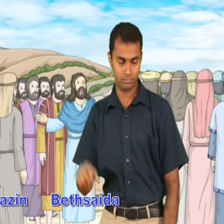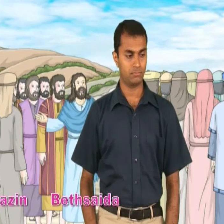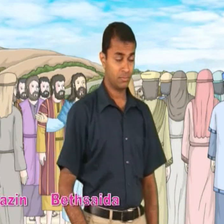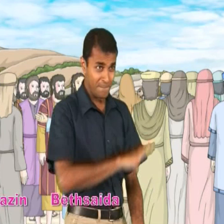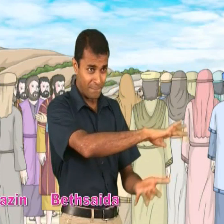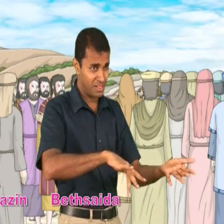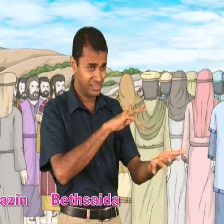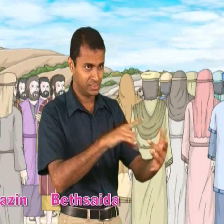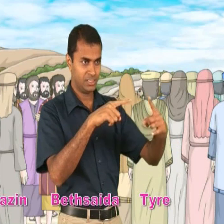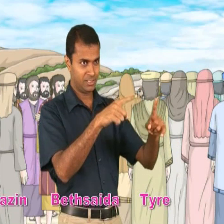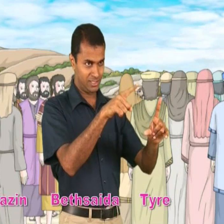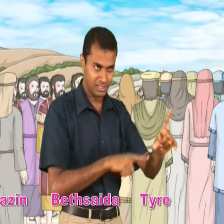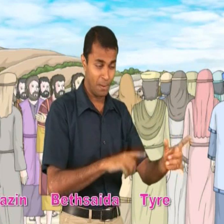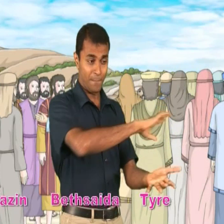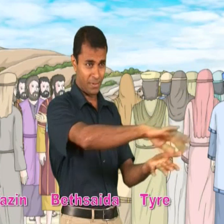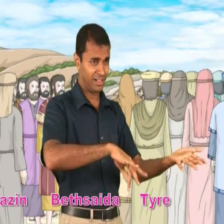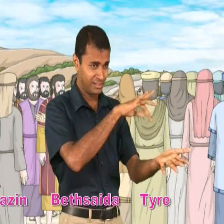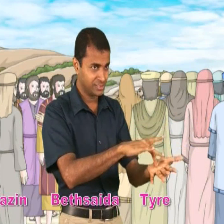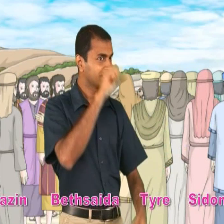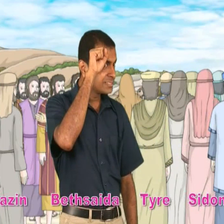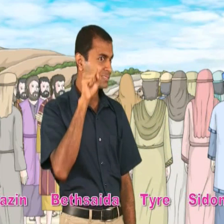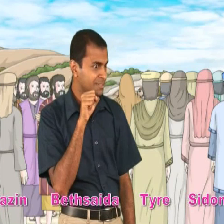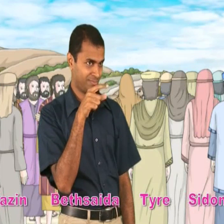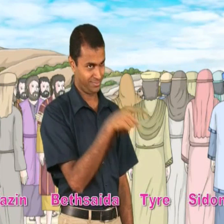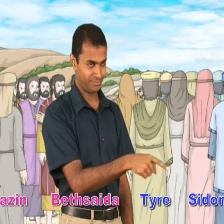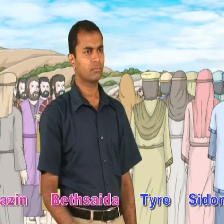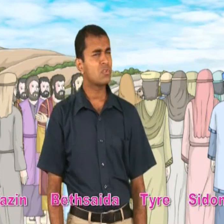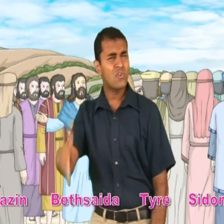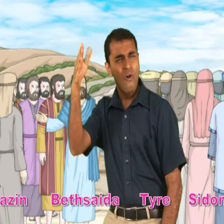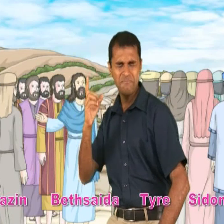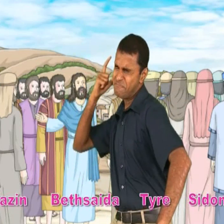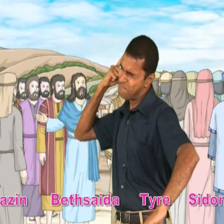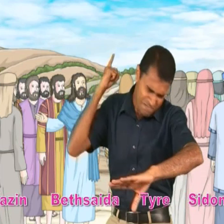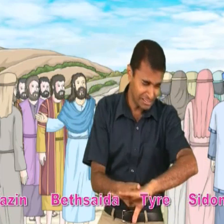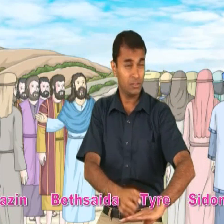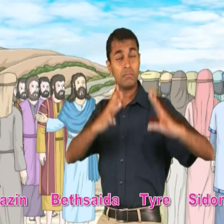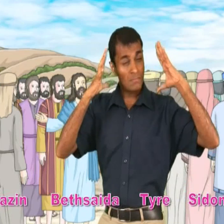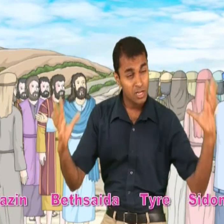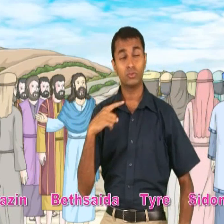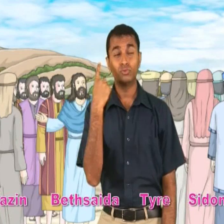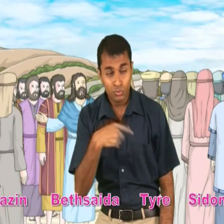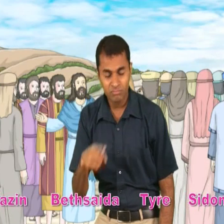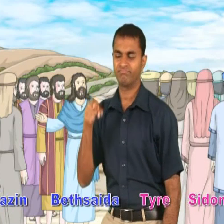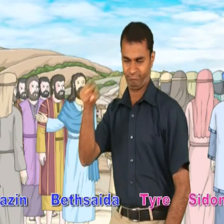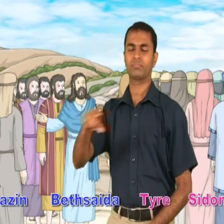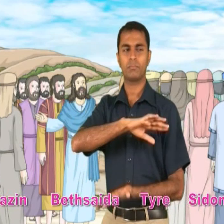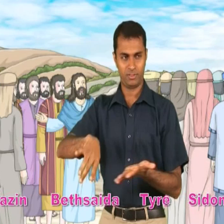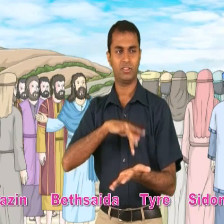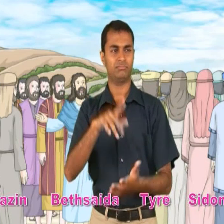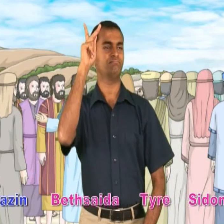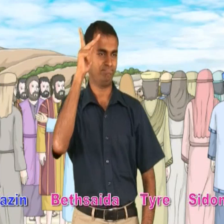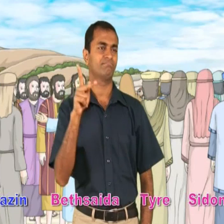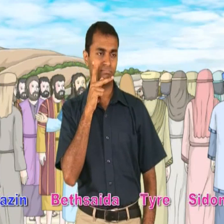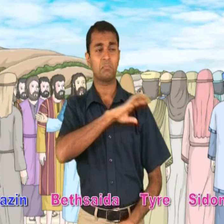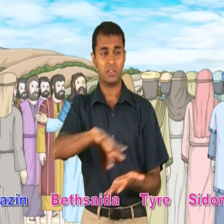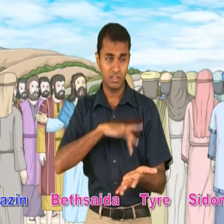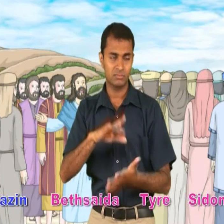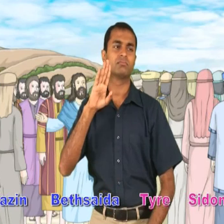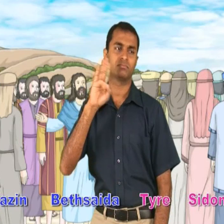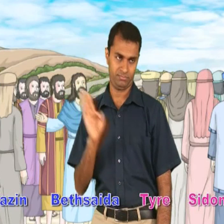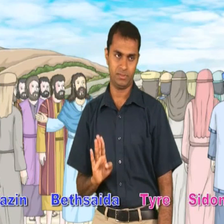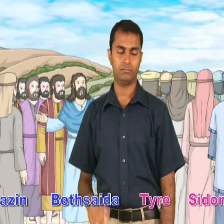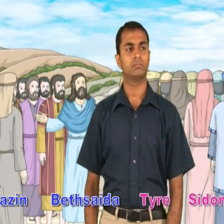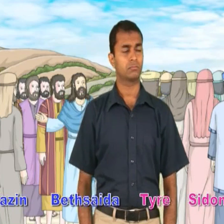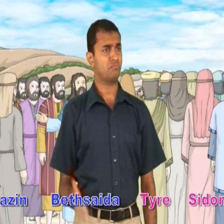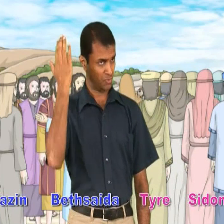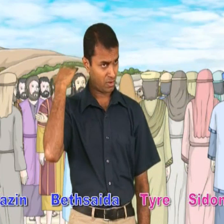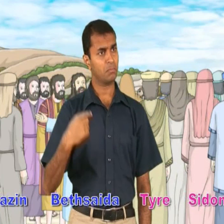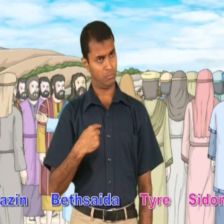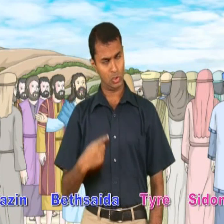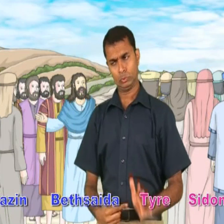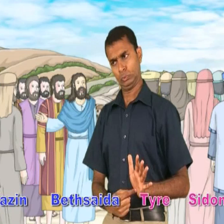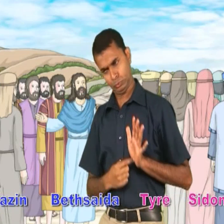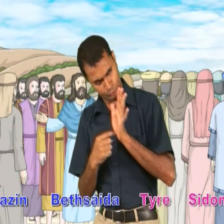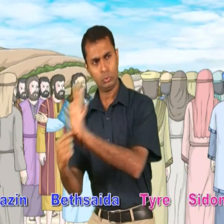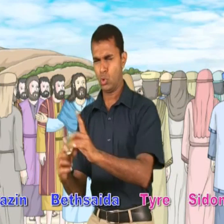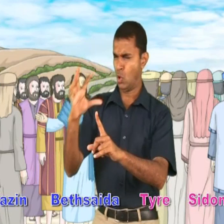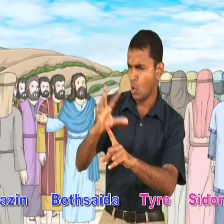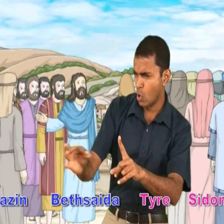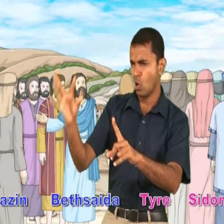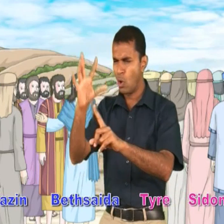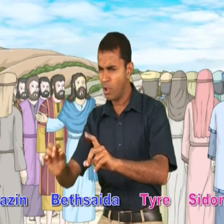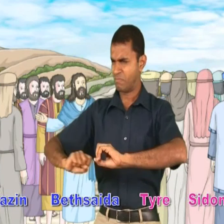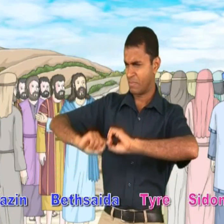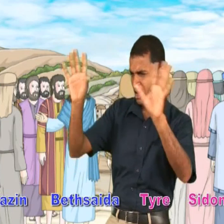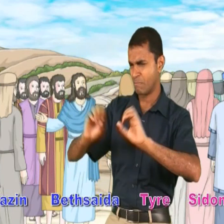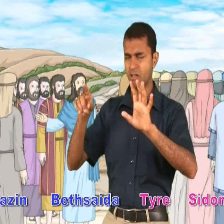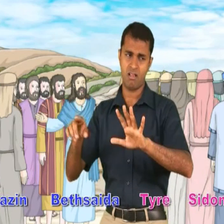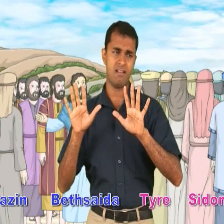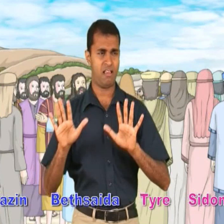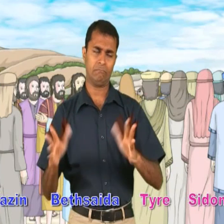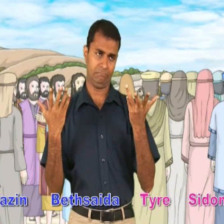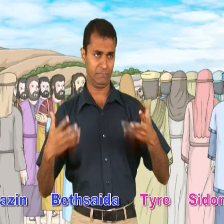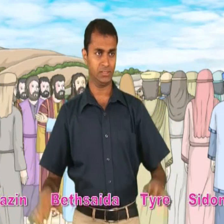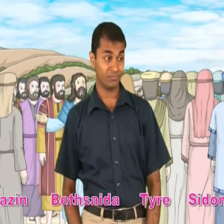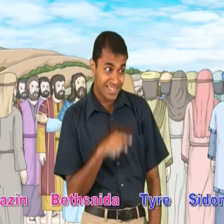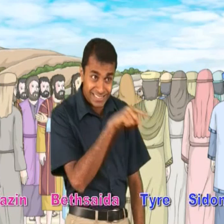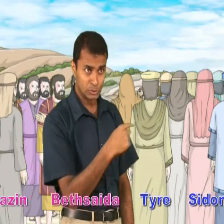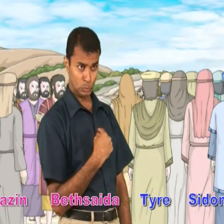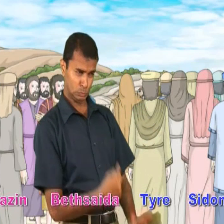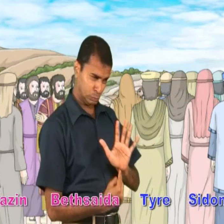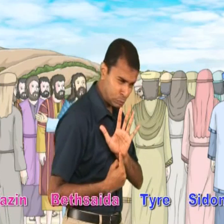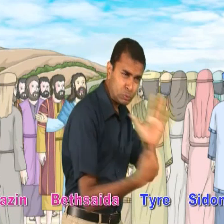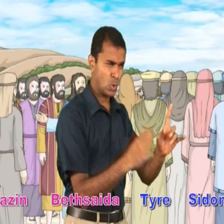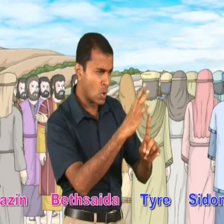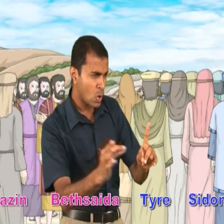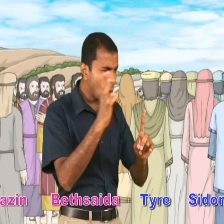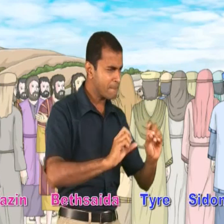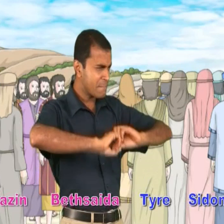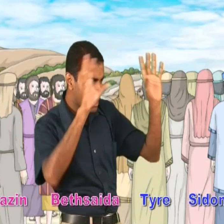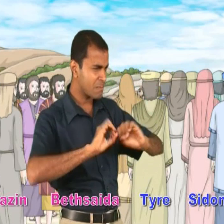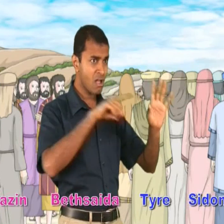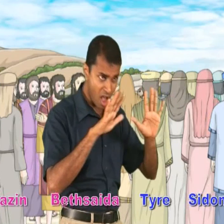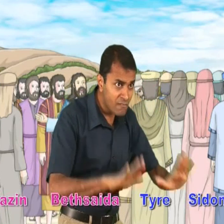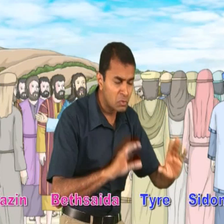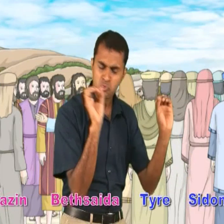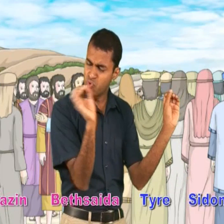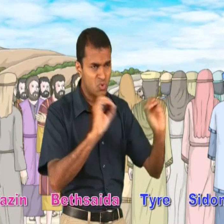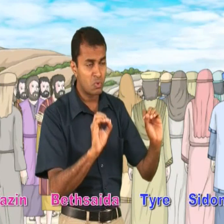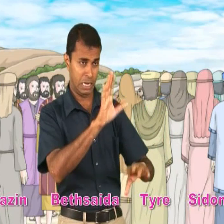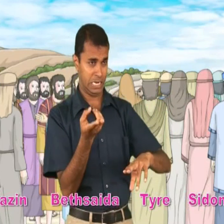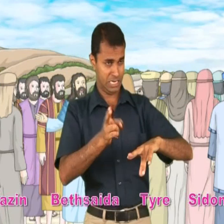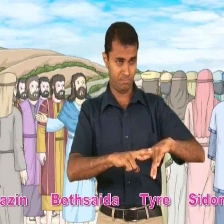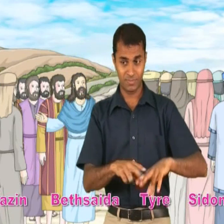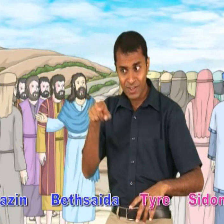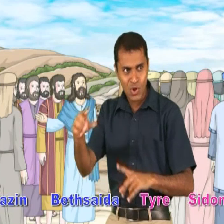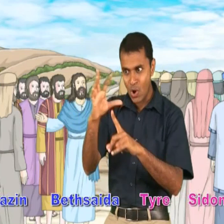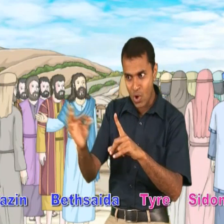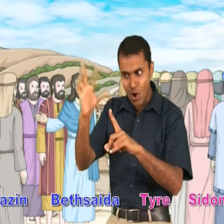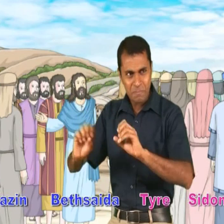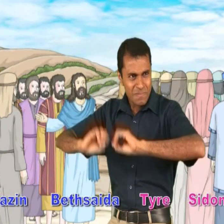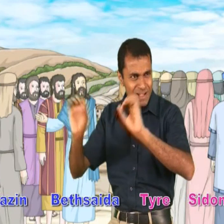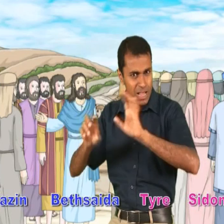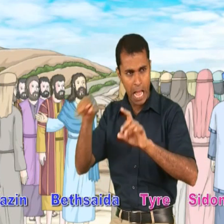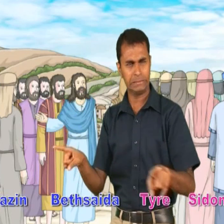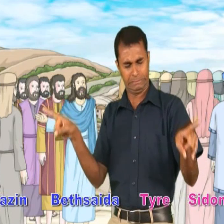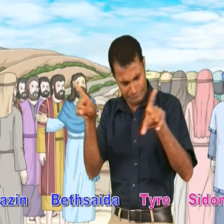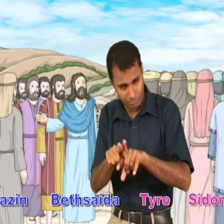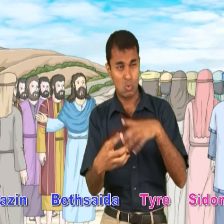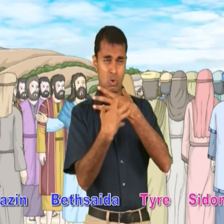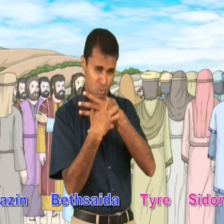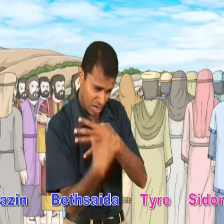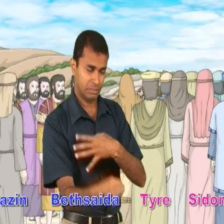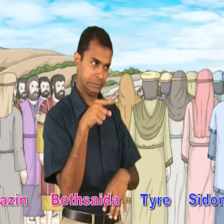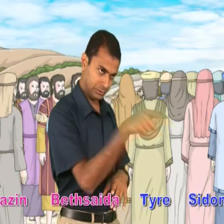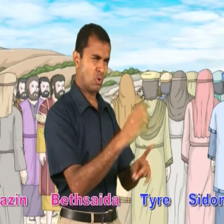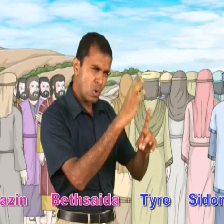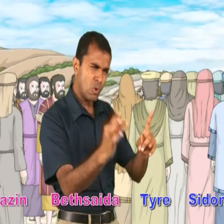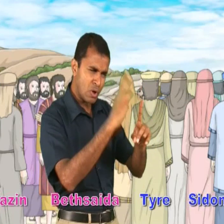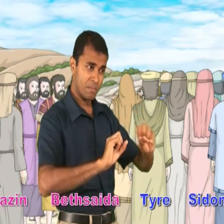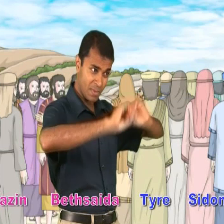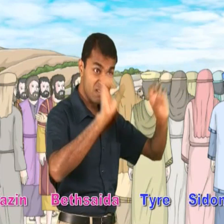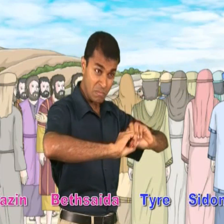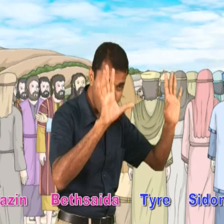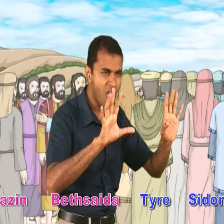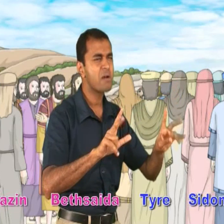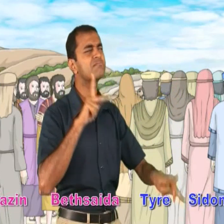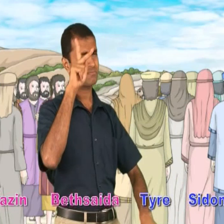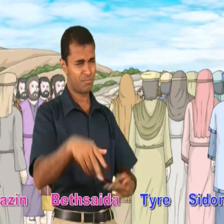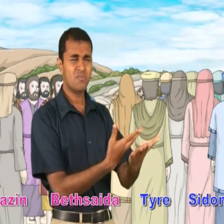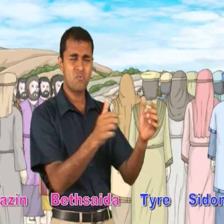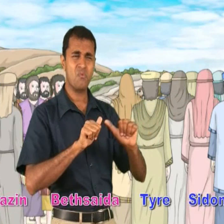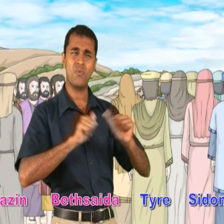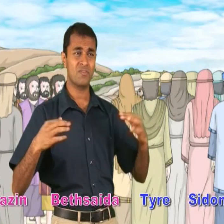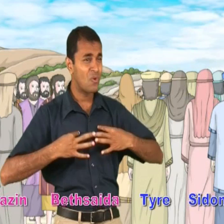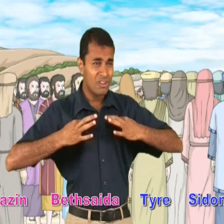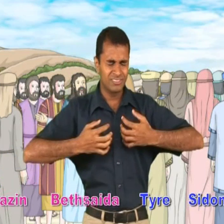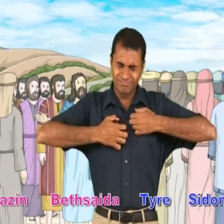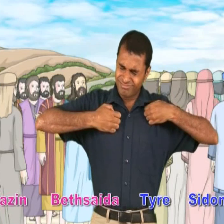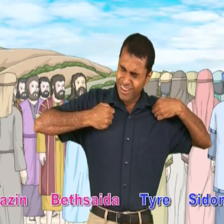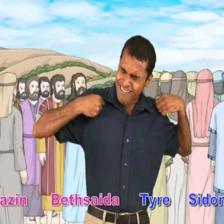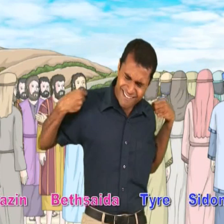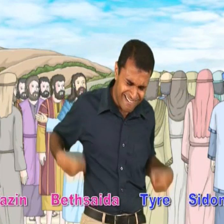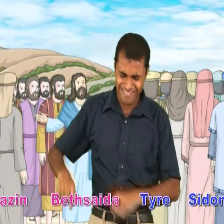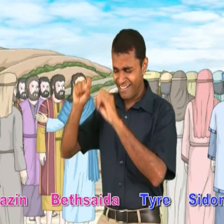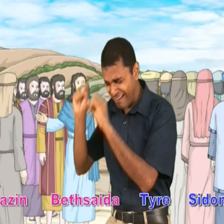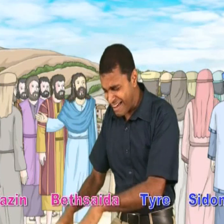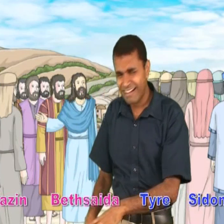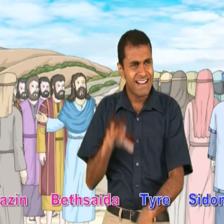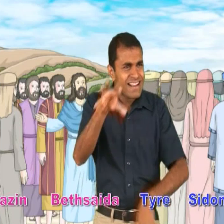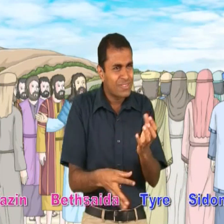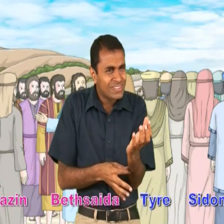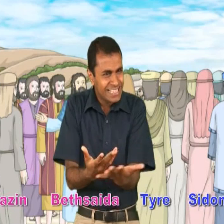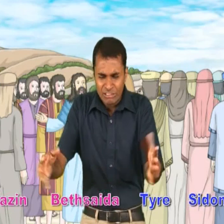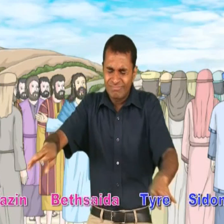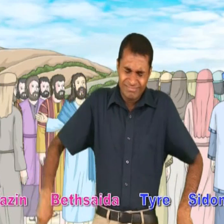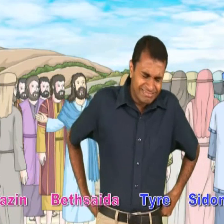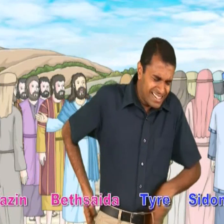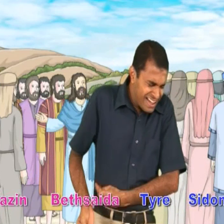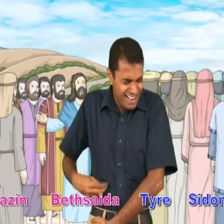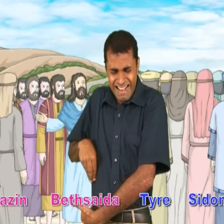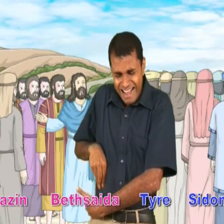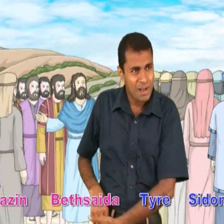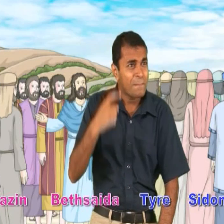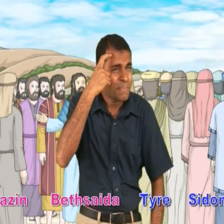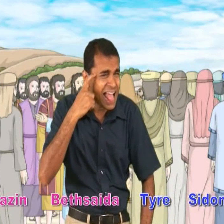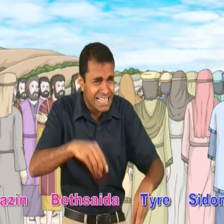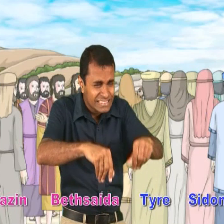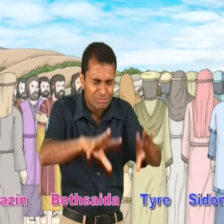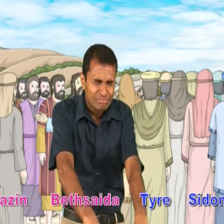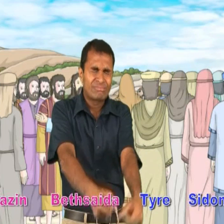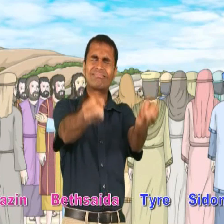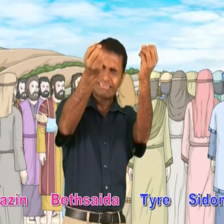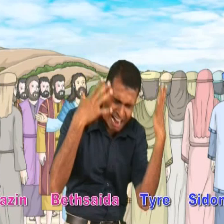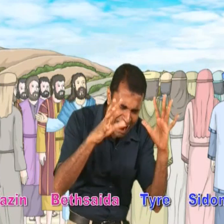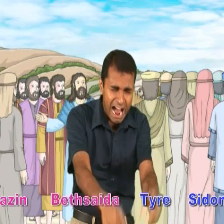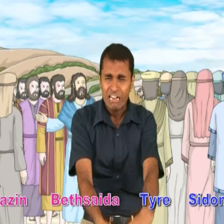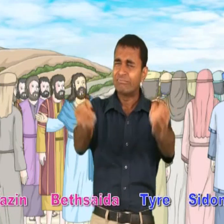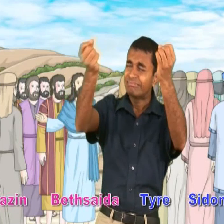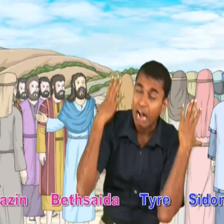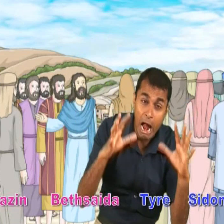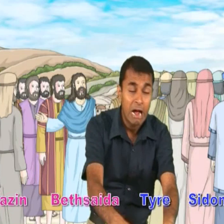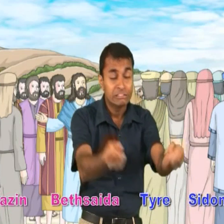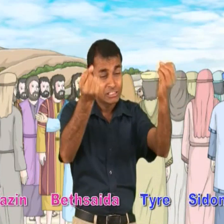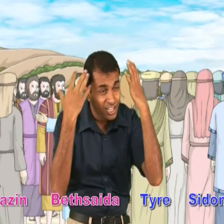For if the miracles that were performed in you had been performed in Tyre and Sidon, they would have repented long ago, sitting in sackcloth and ashes.